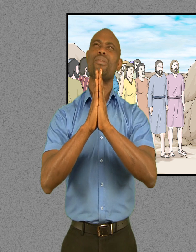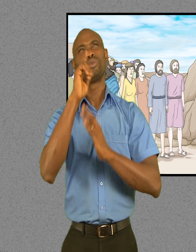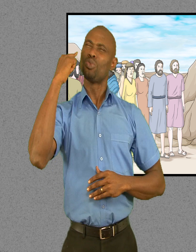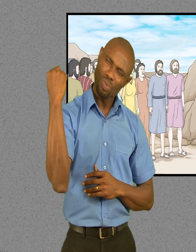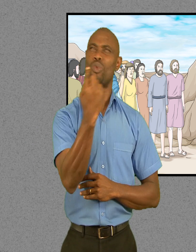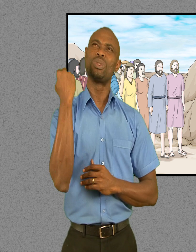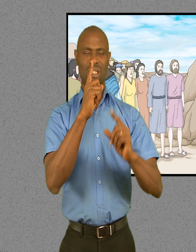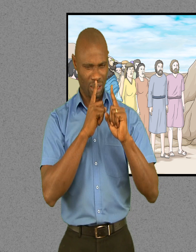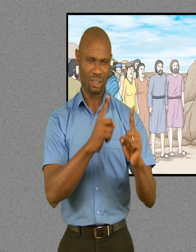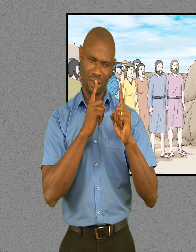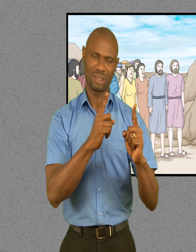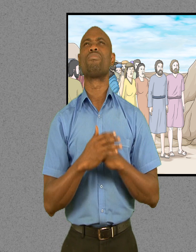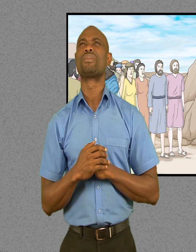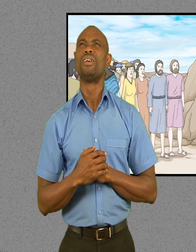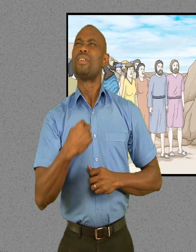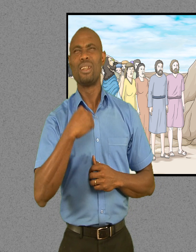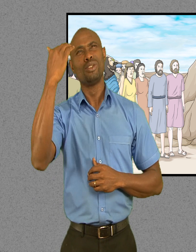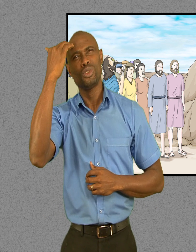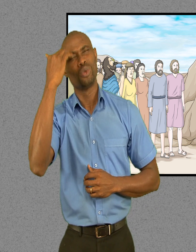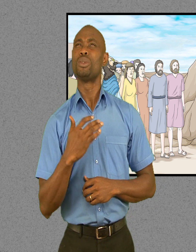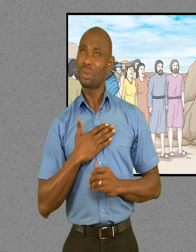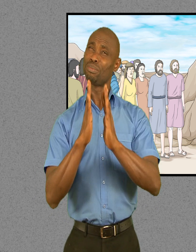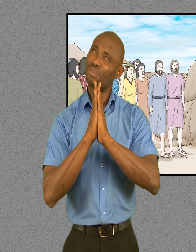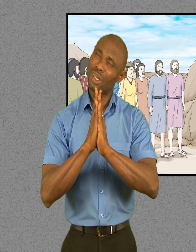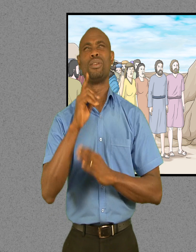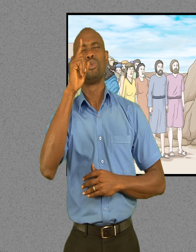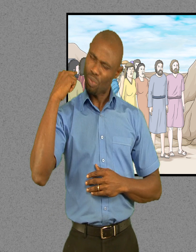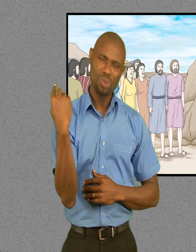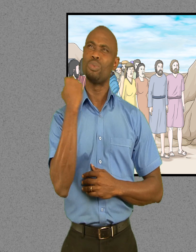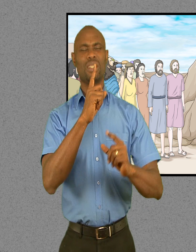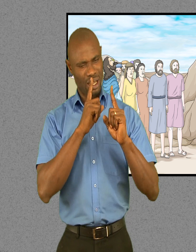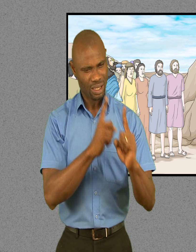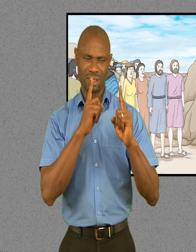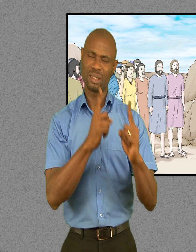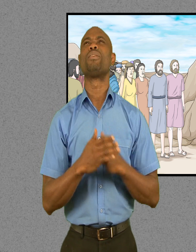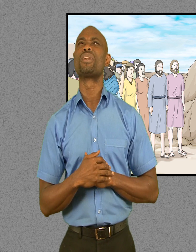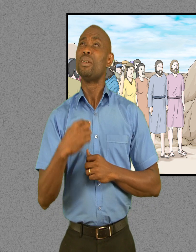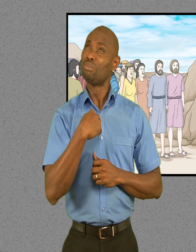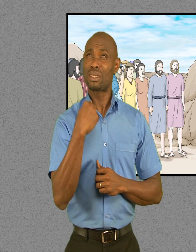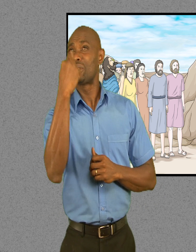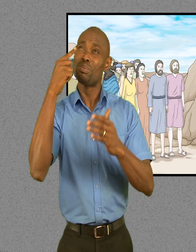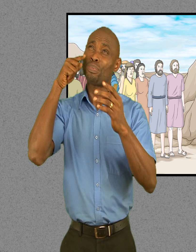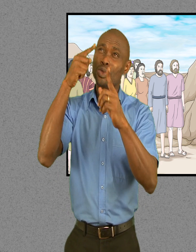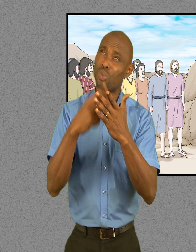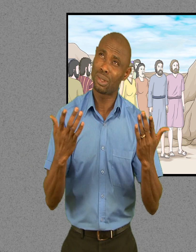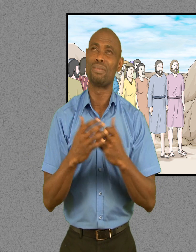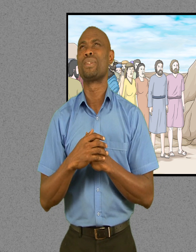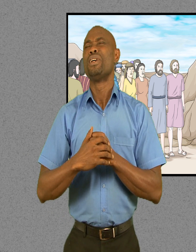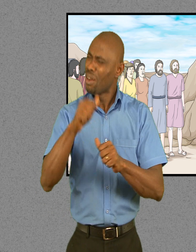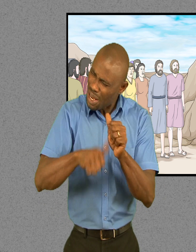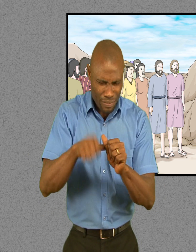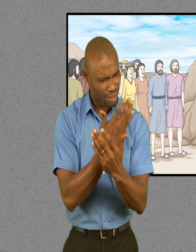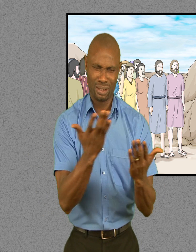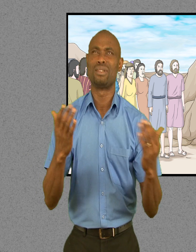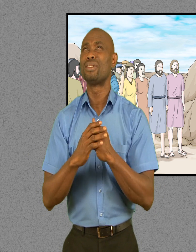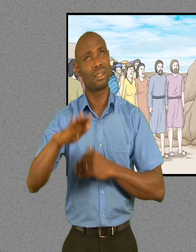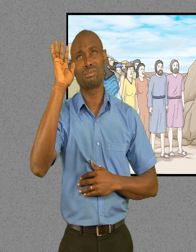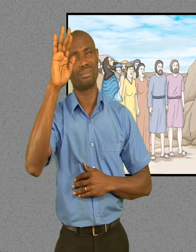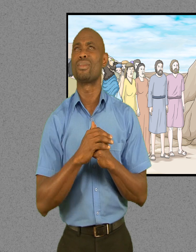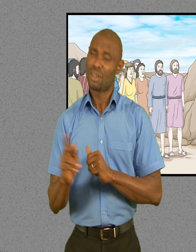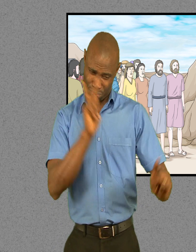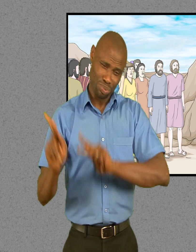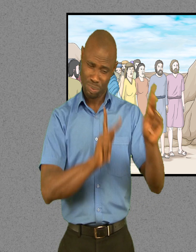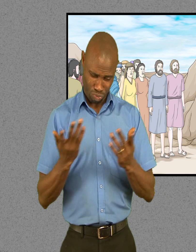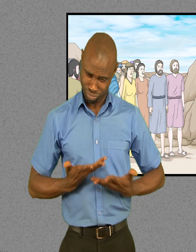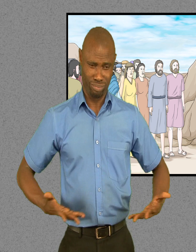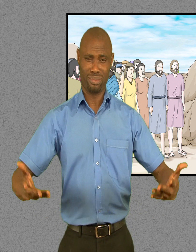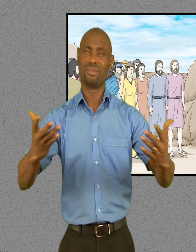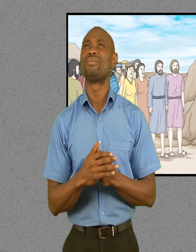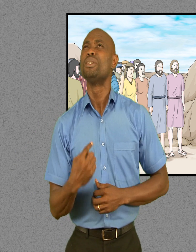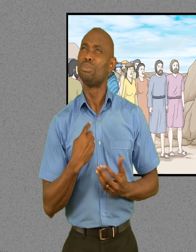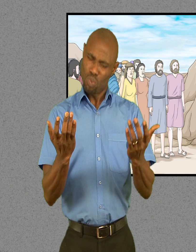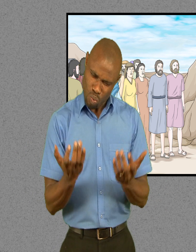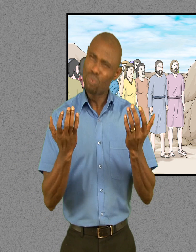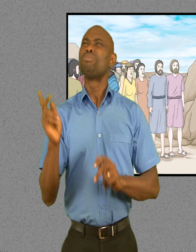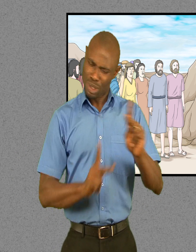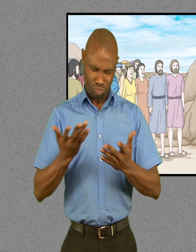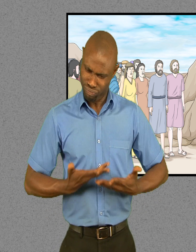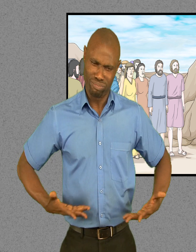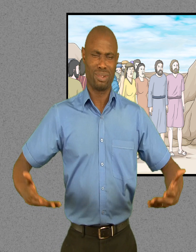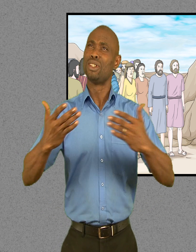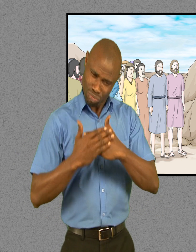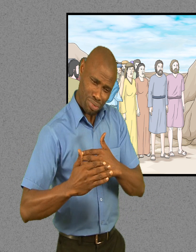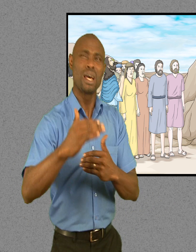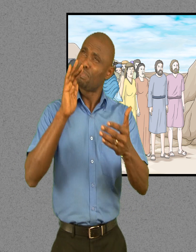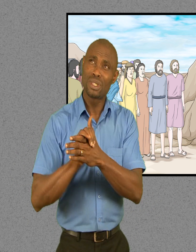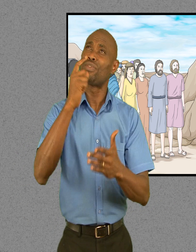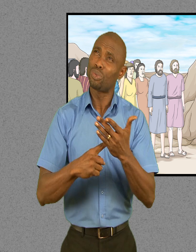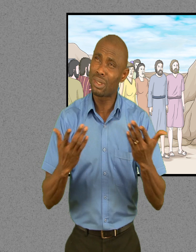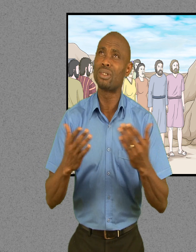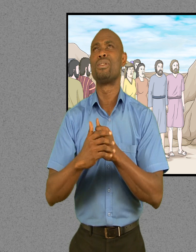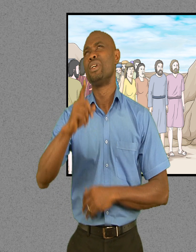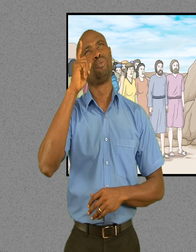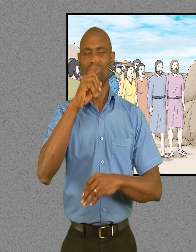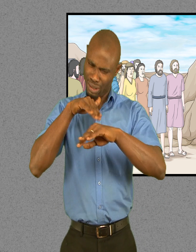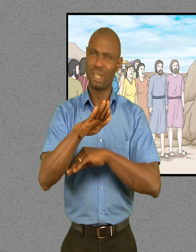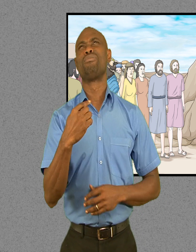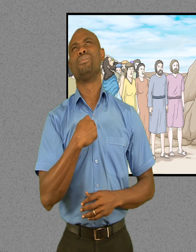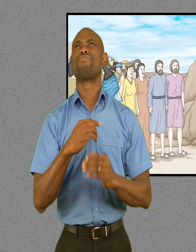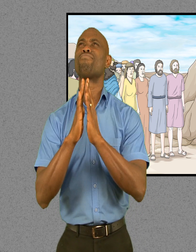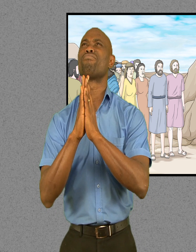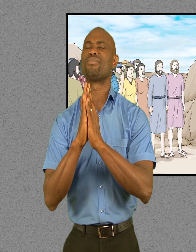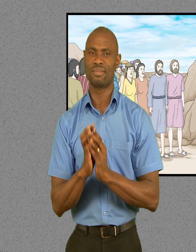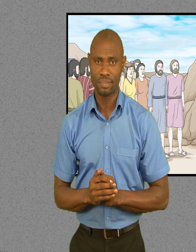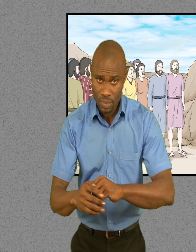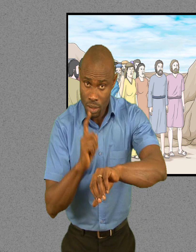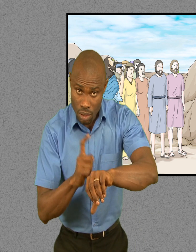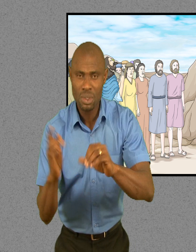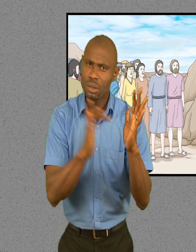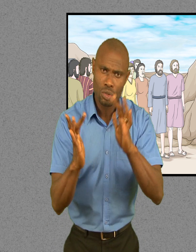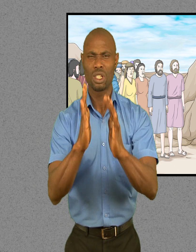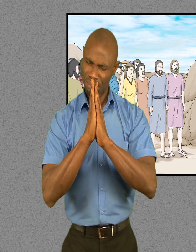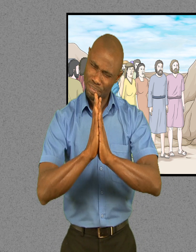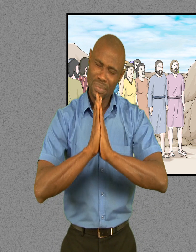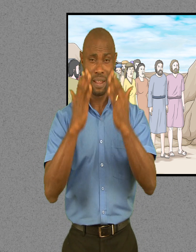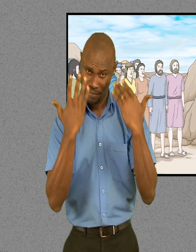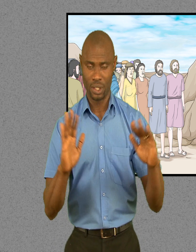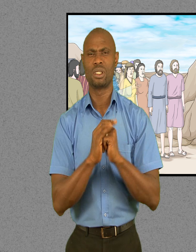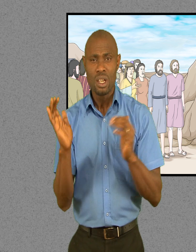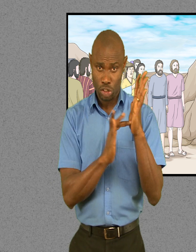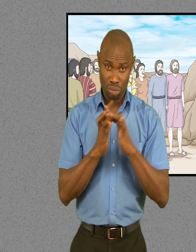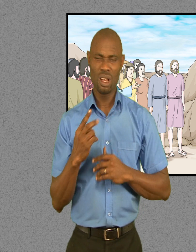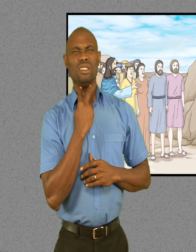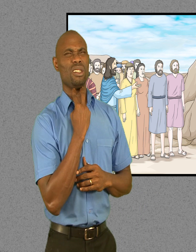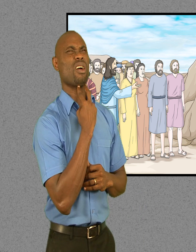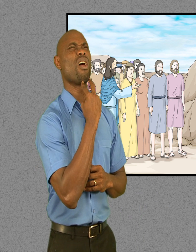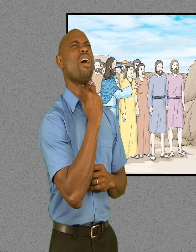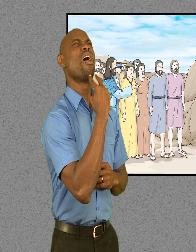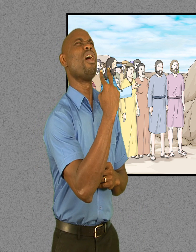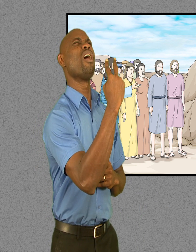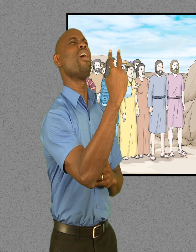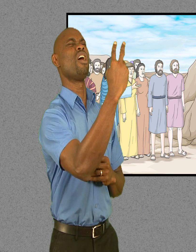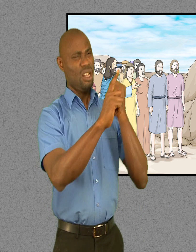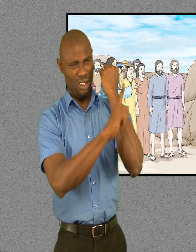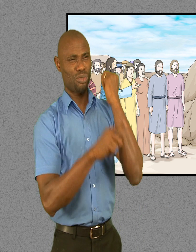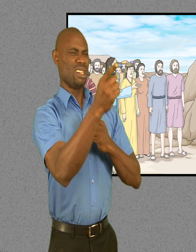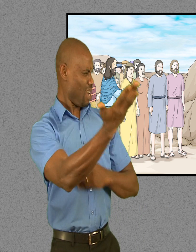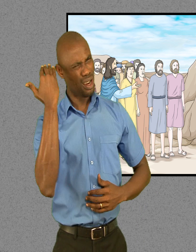I knew that You always hear Me, but I say this for the benefit of the people standing here, so they may believe that You sent Me.”